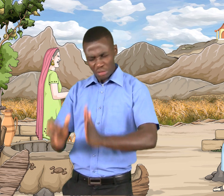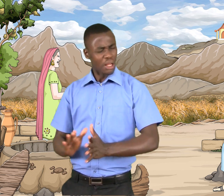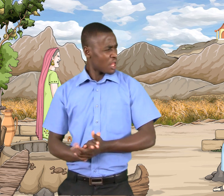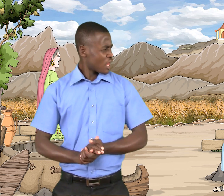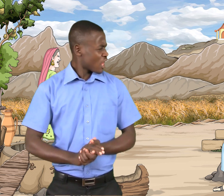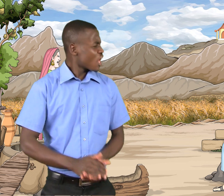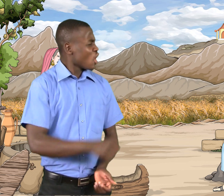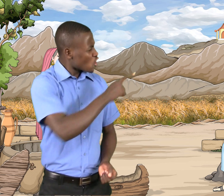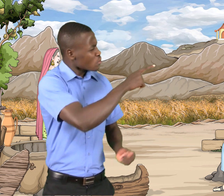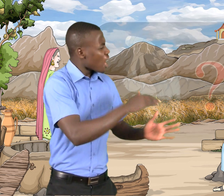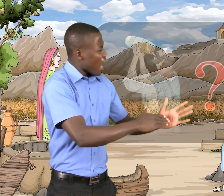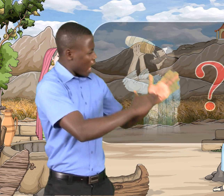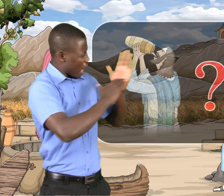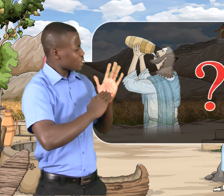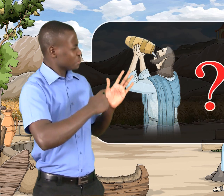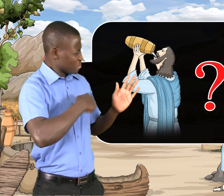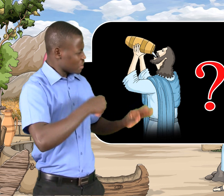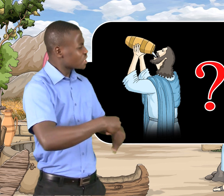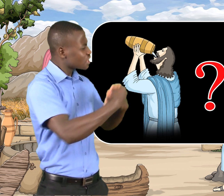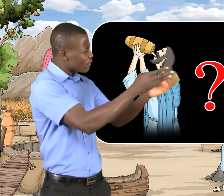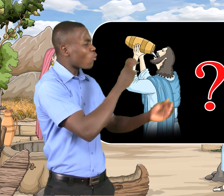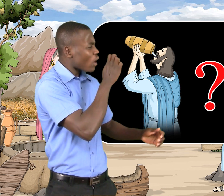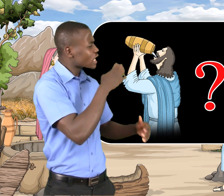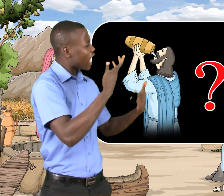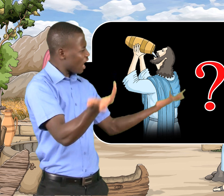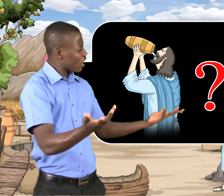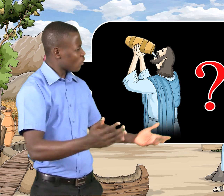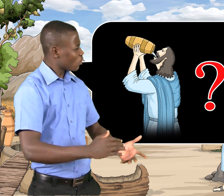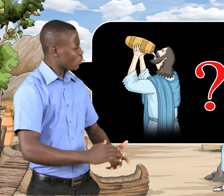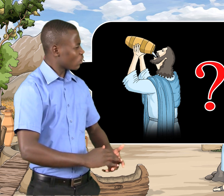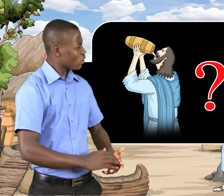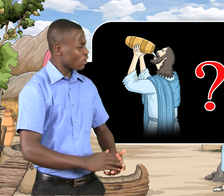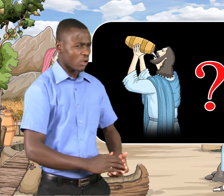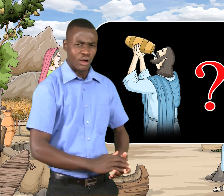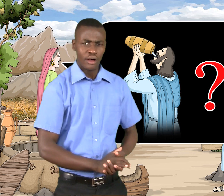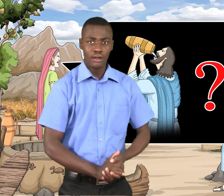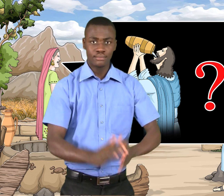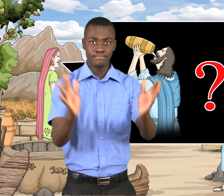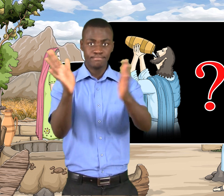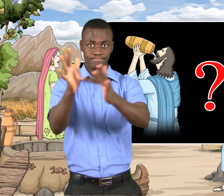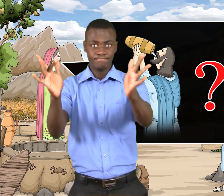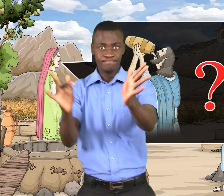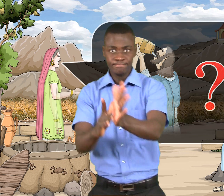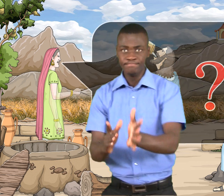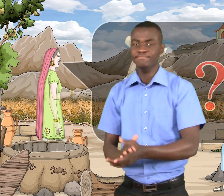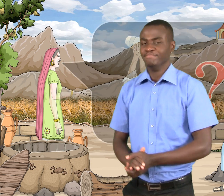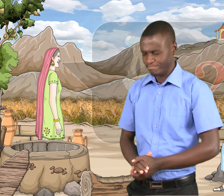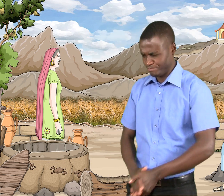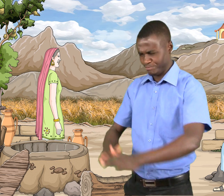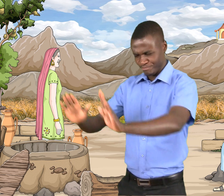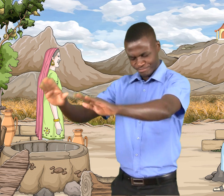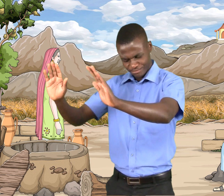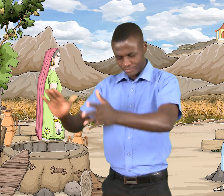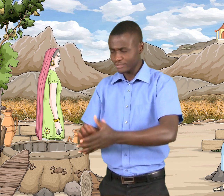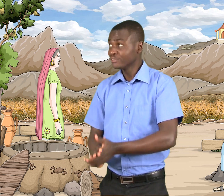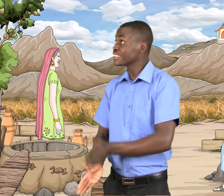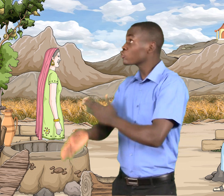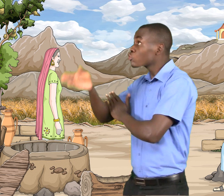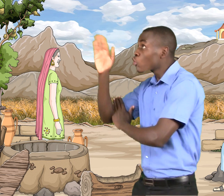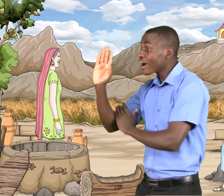“How can You ask for a drink from me, a Samaritan woman?”